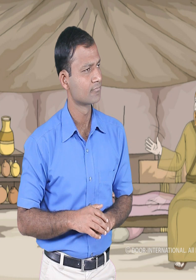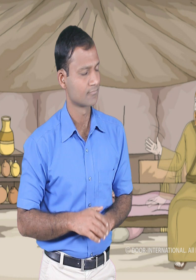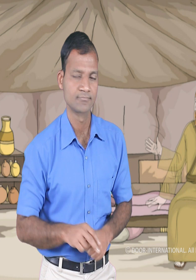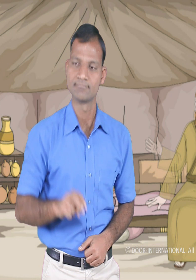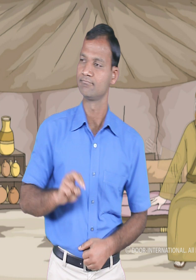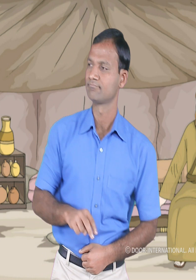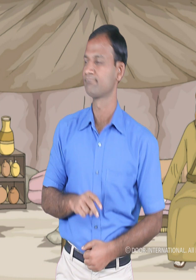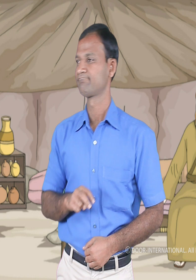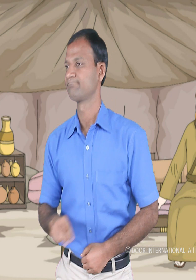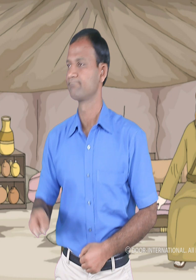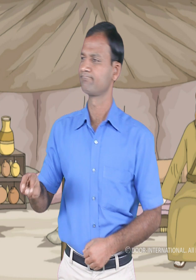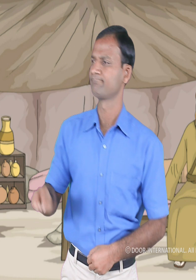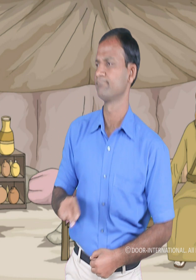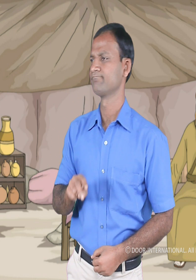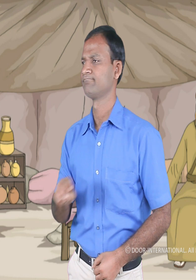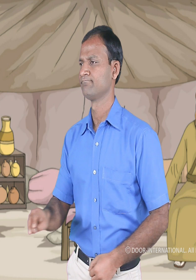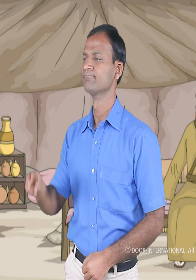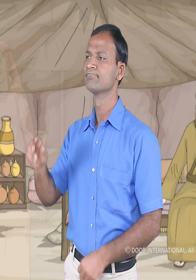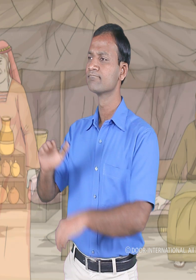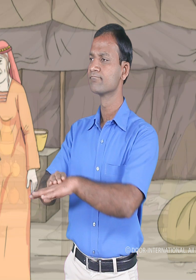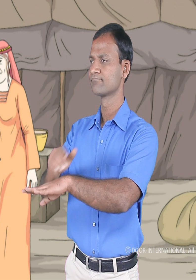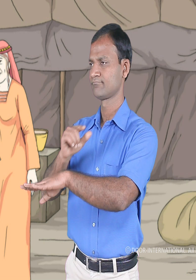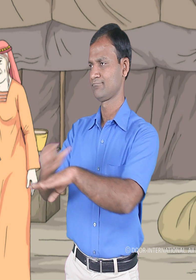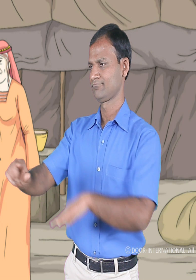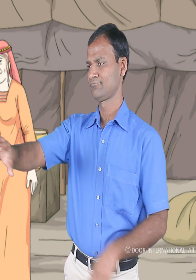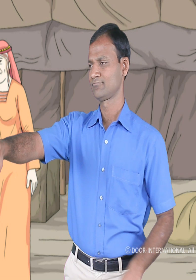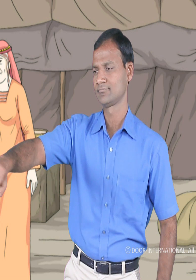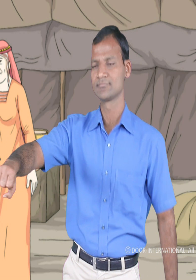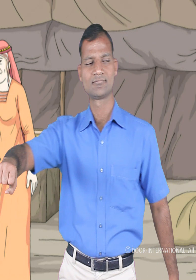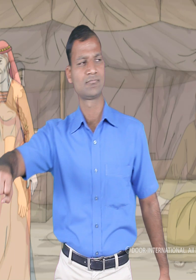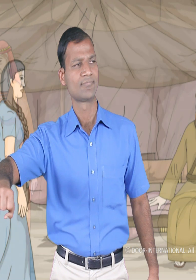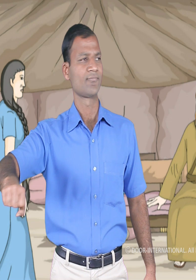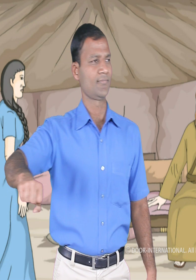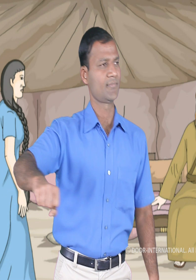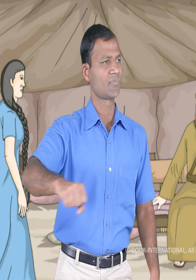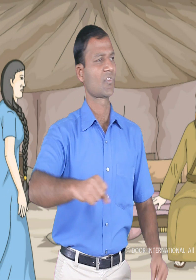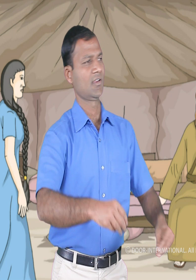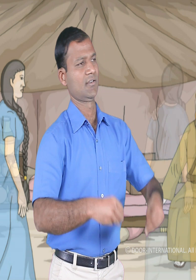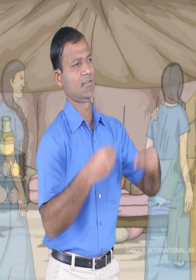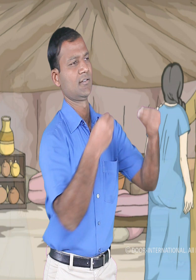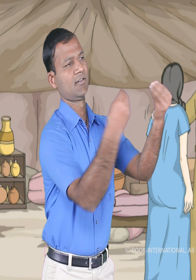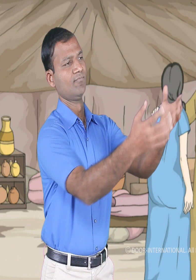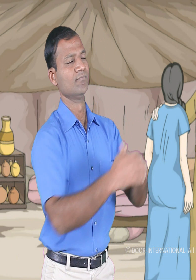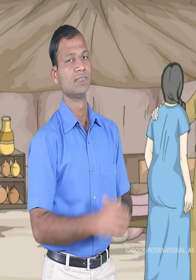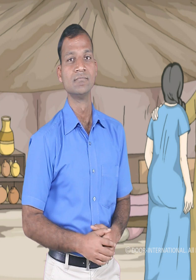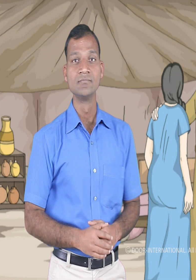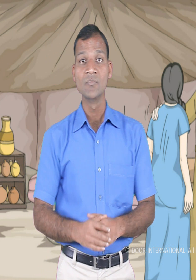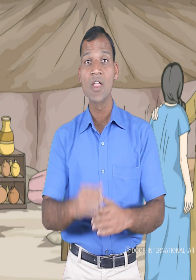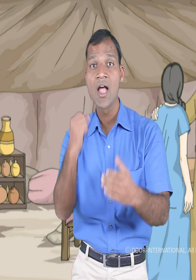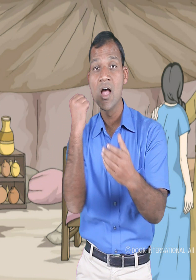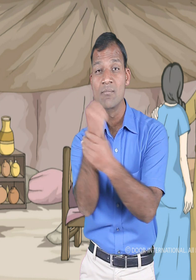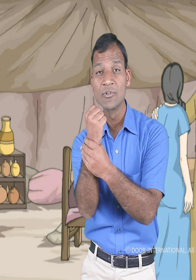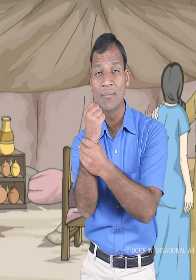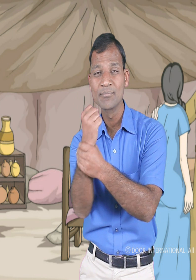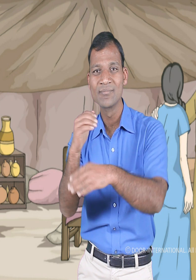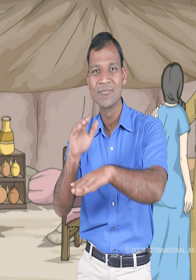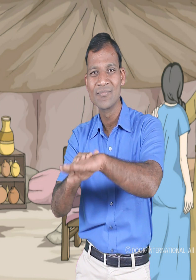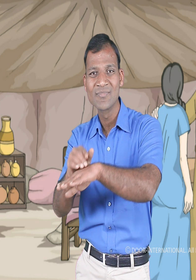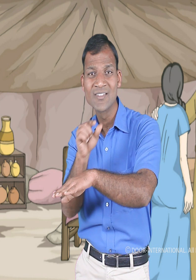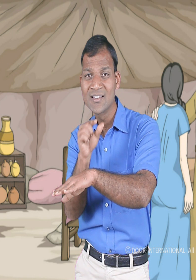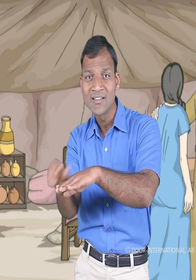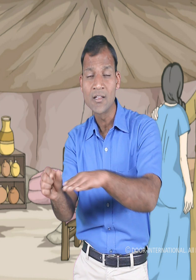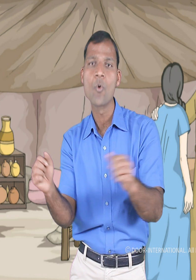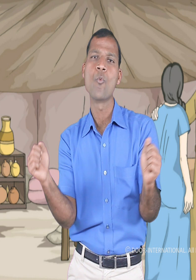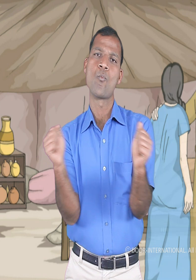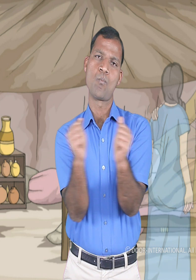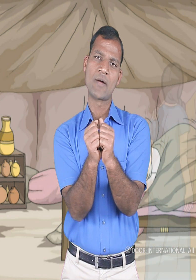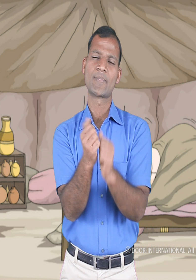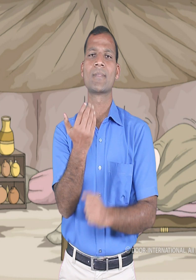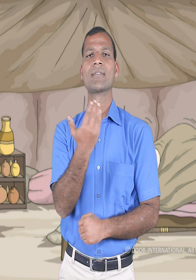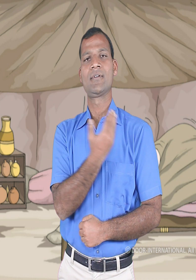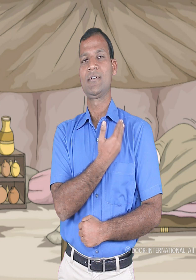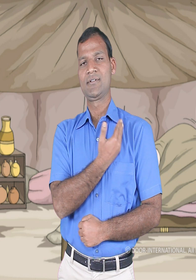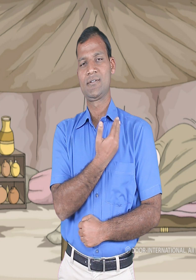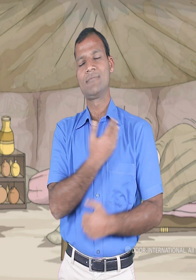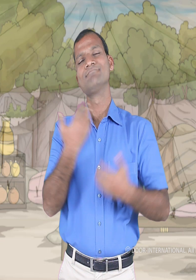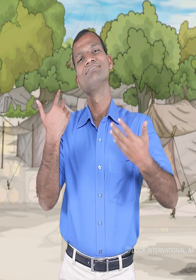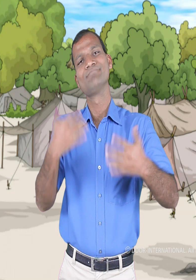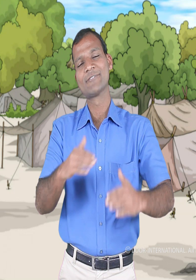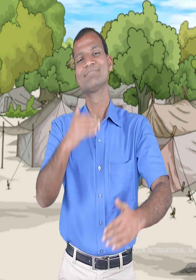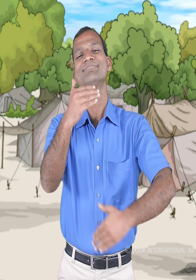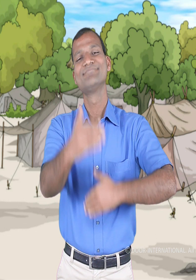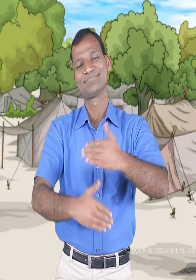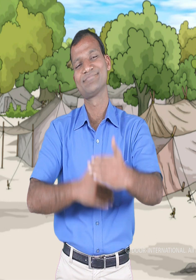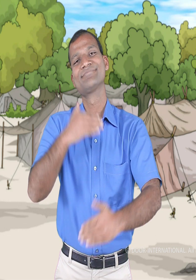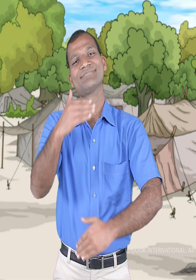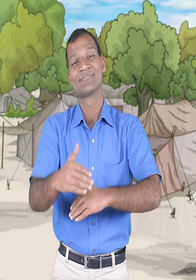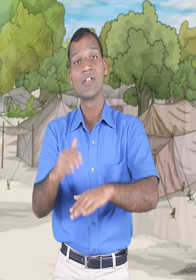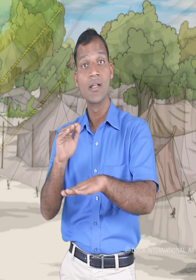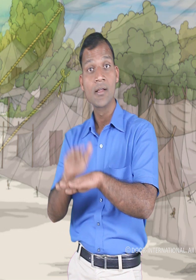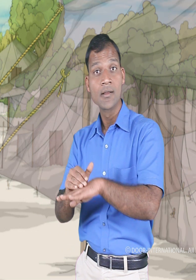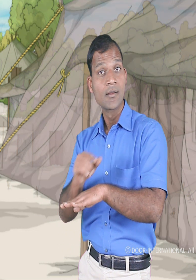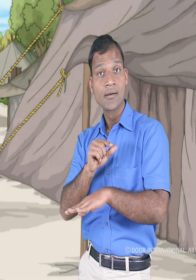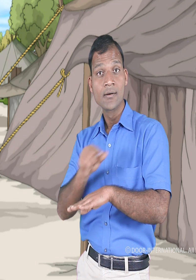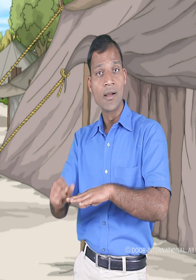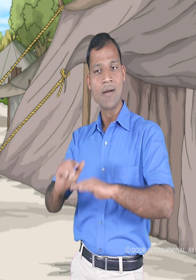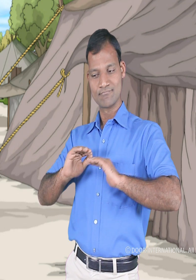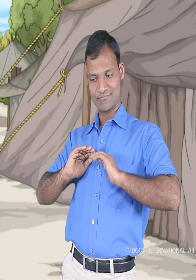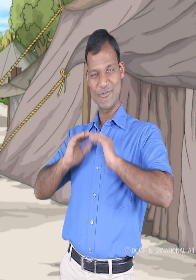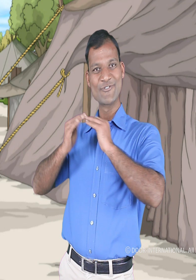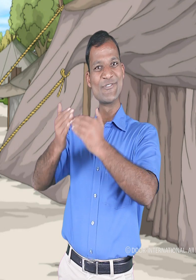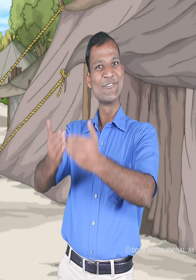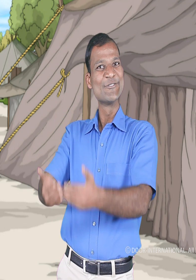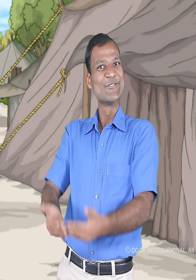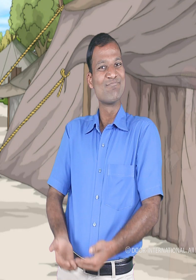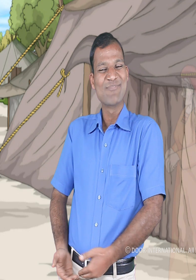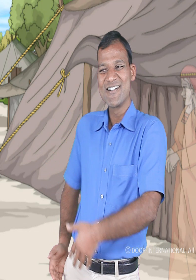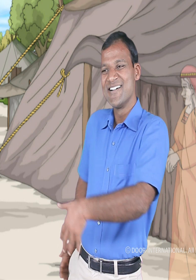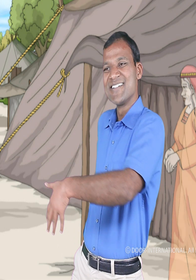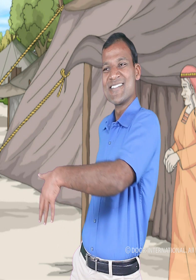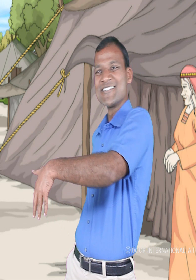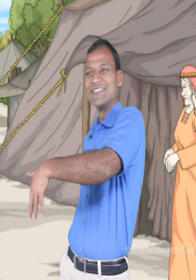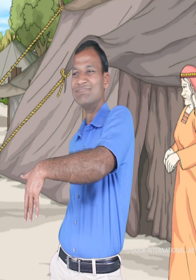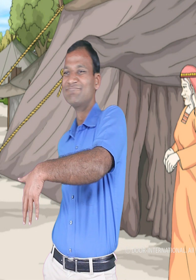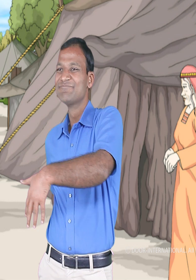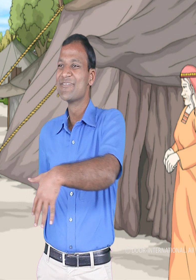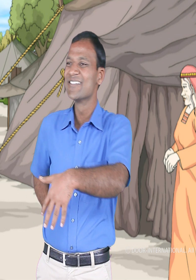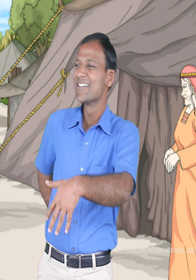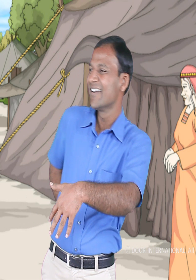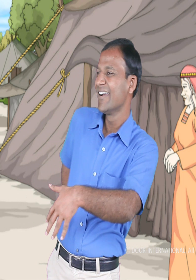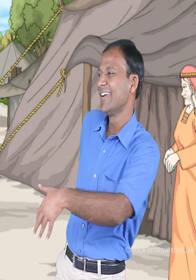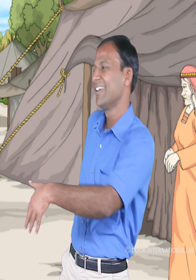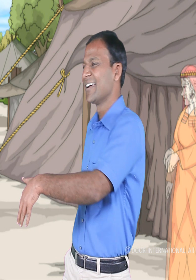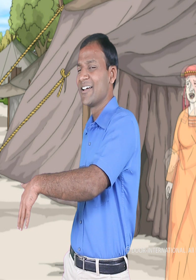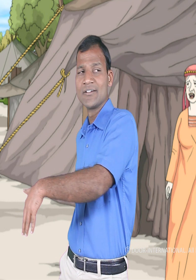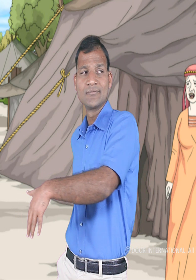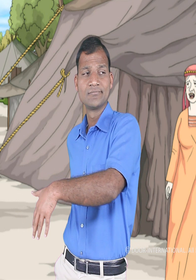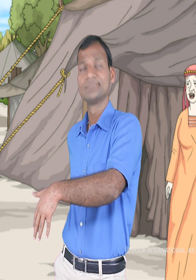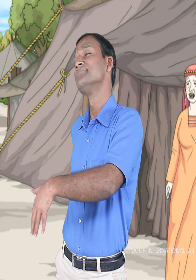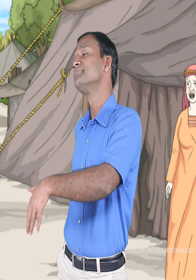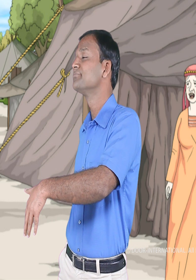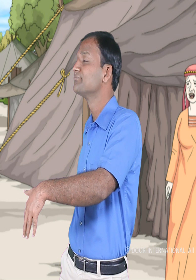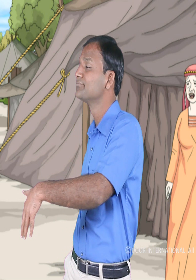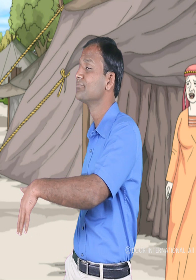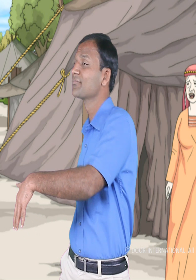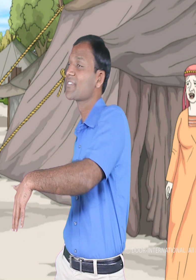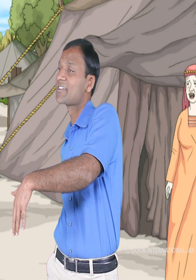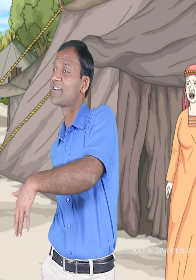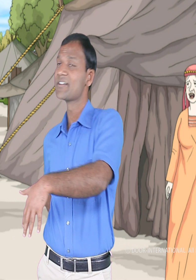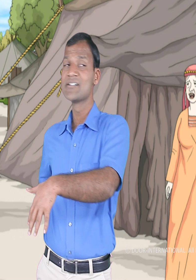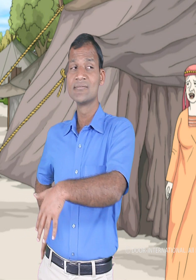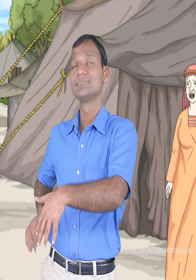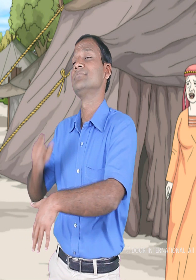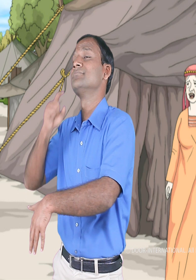So after he had lived in Canaan for ten years, his wife Sarai took her Egyptian maidservant Hagar and gave her to Abram to be his wife. And he slept with Hagar, and she conceived.